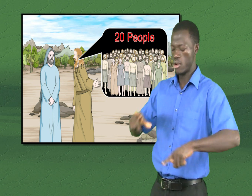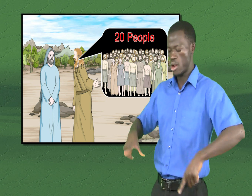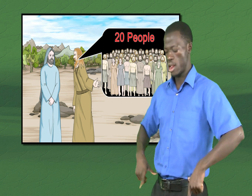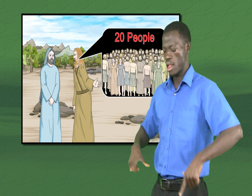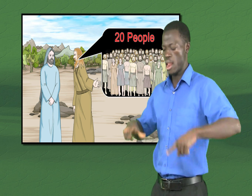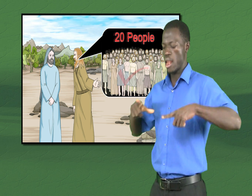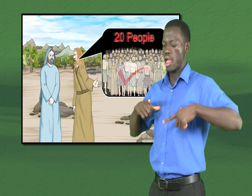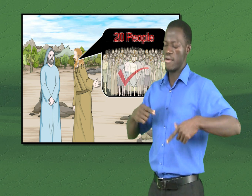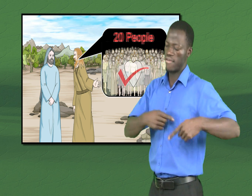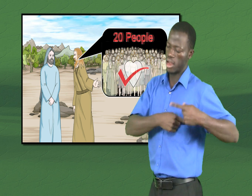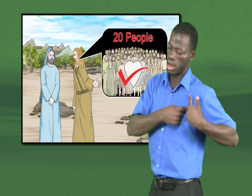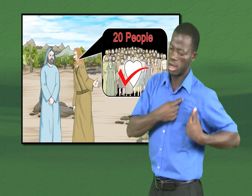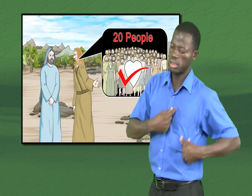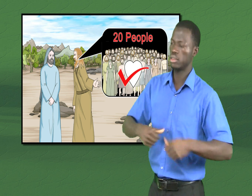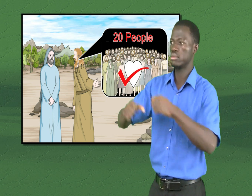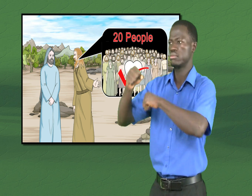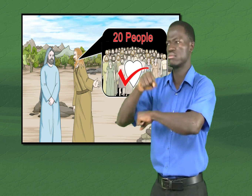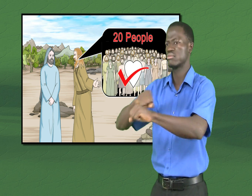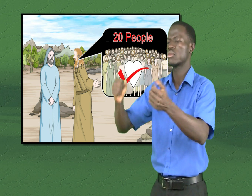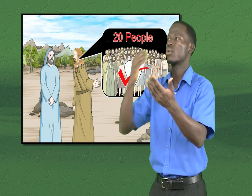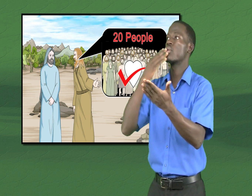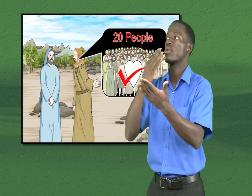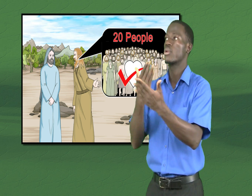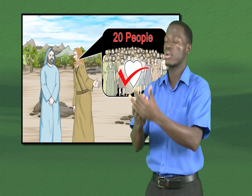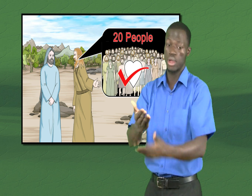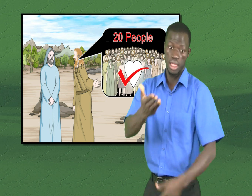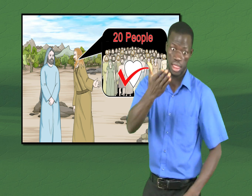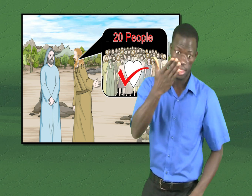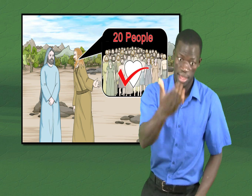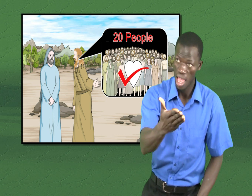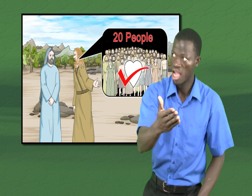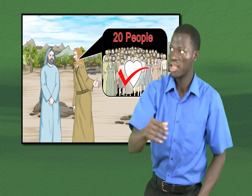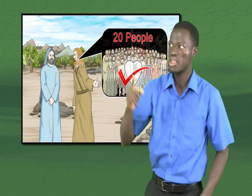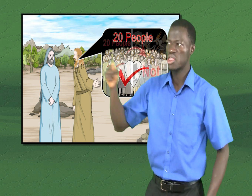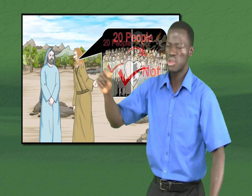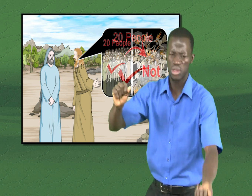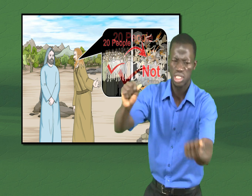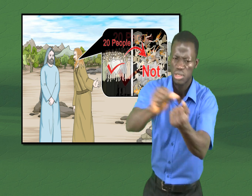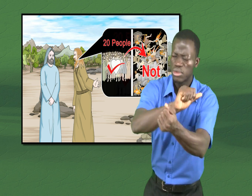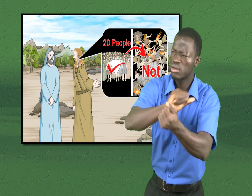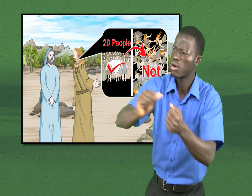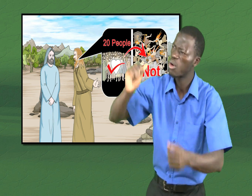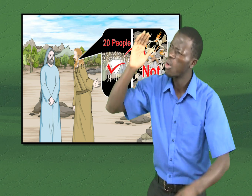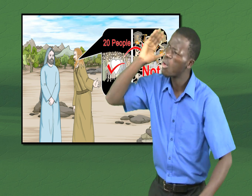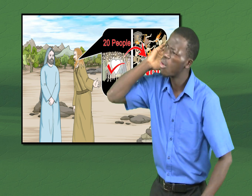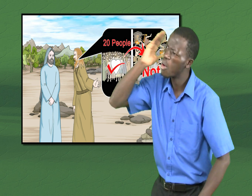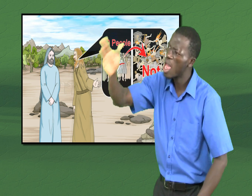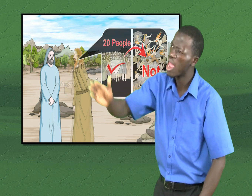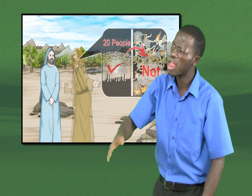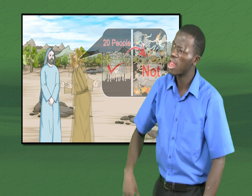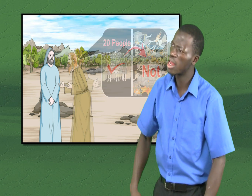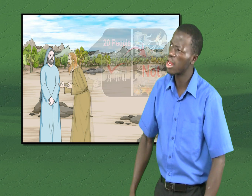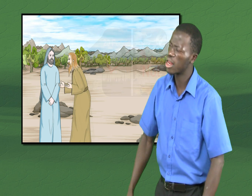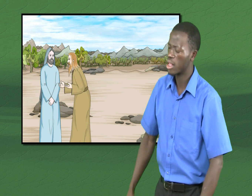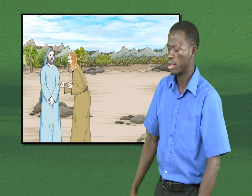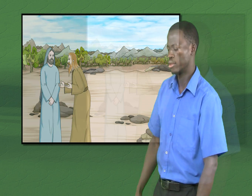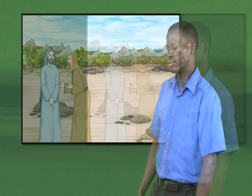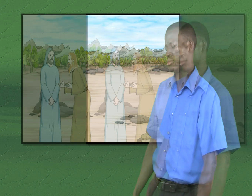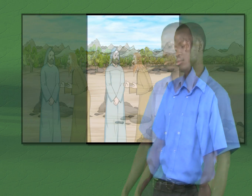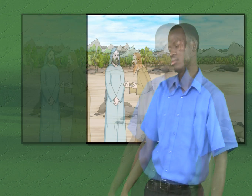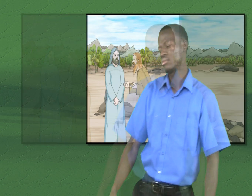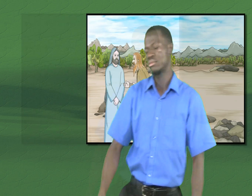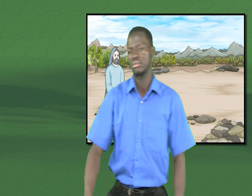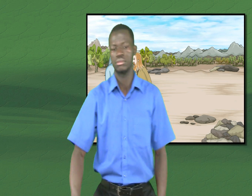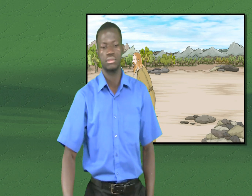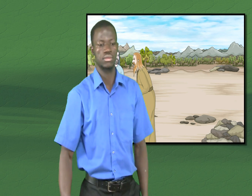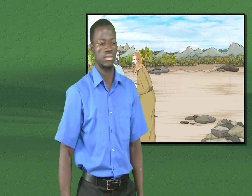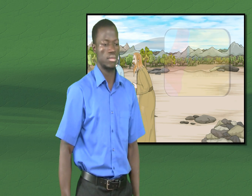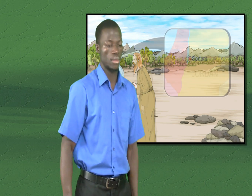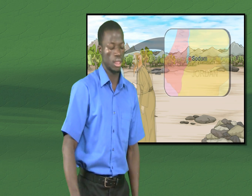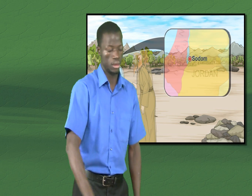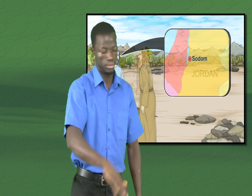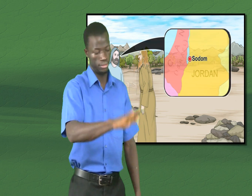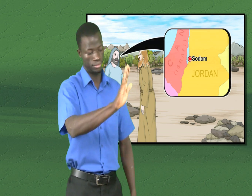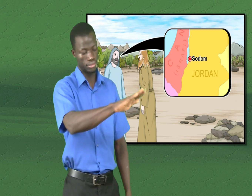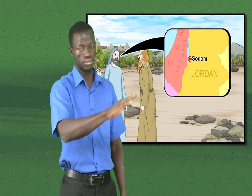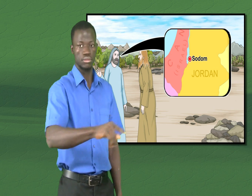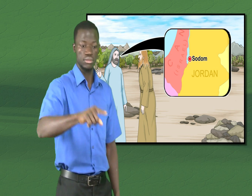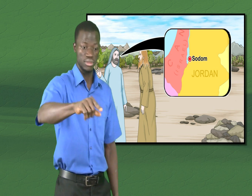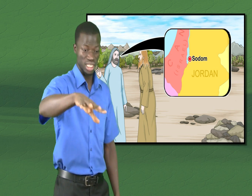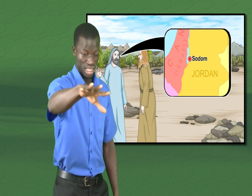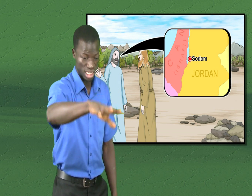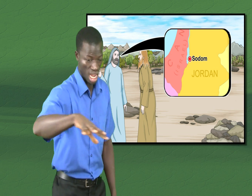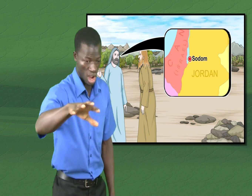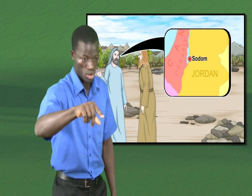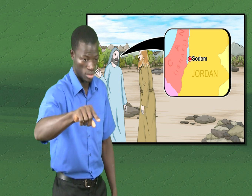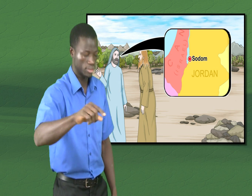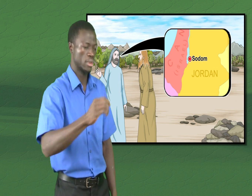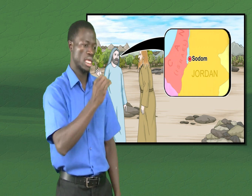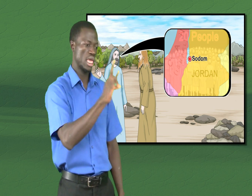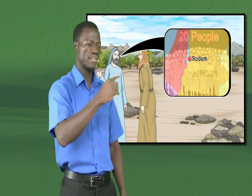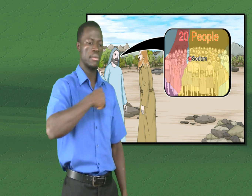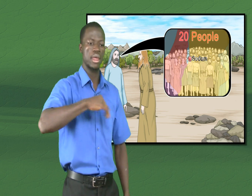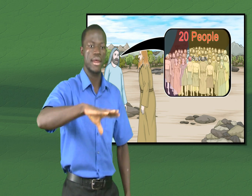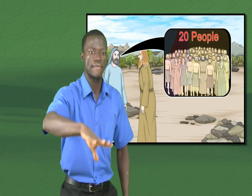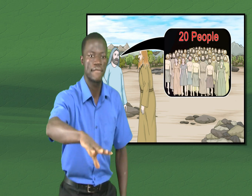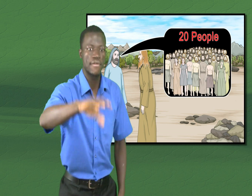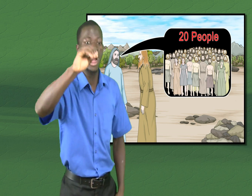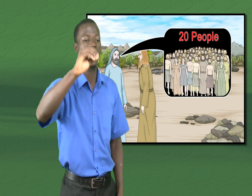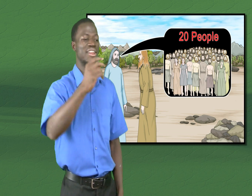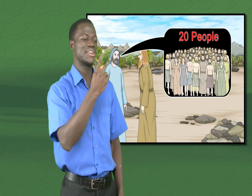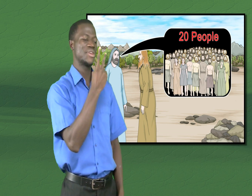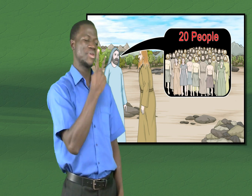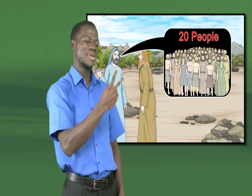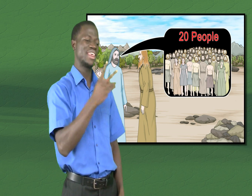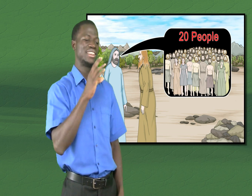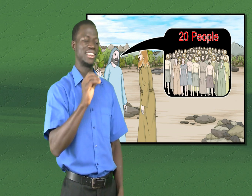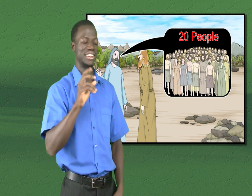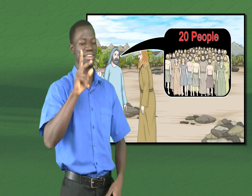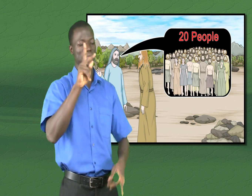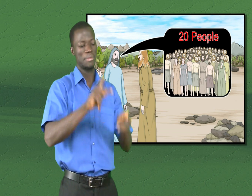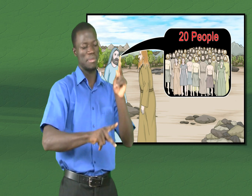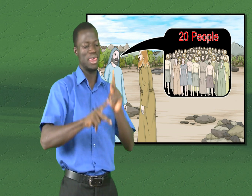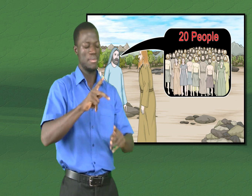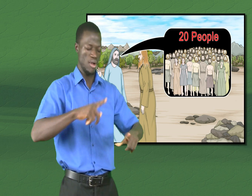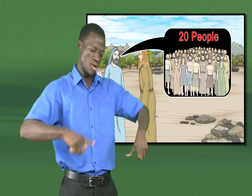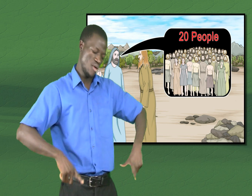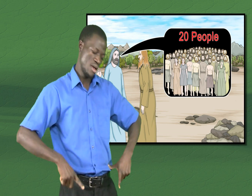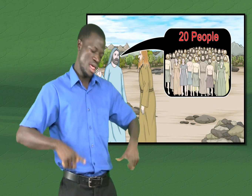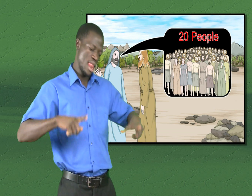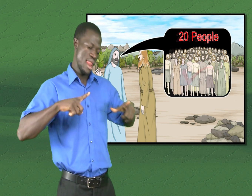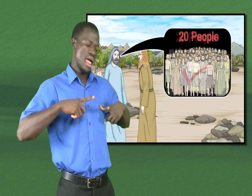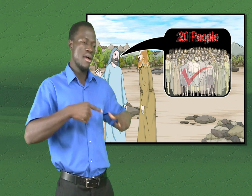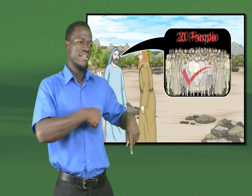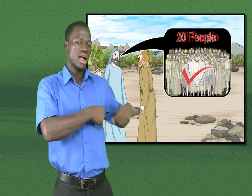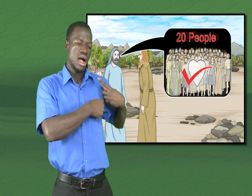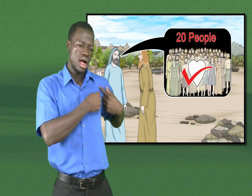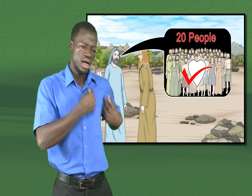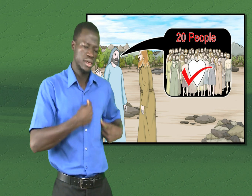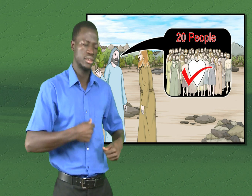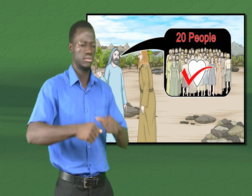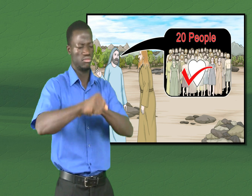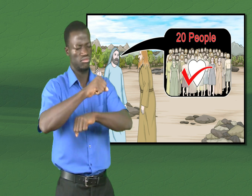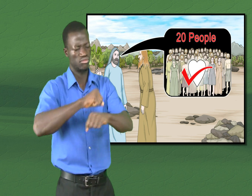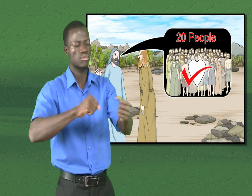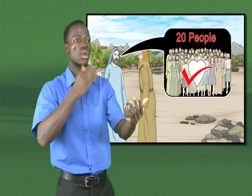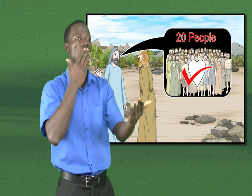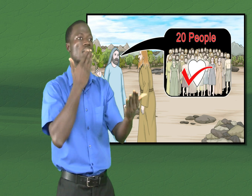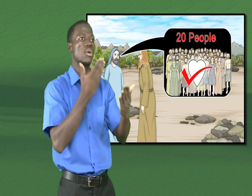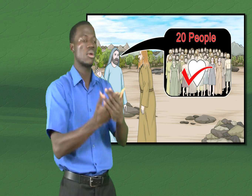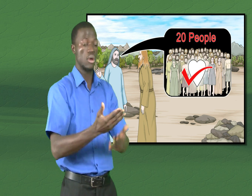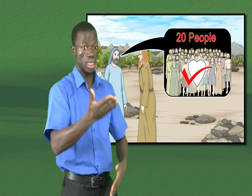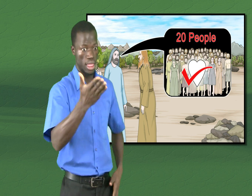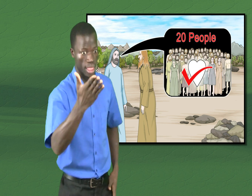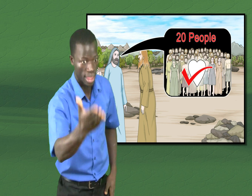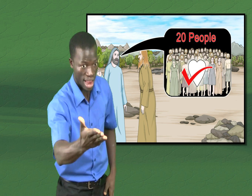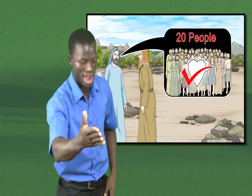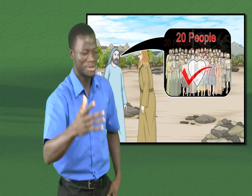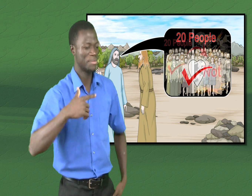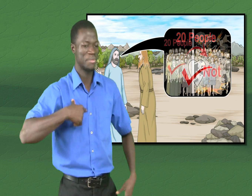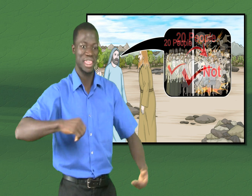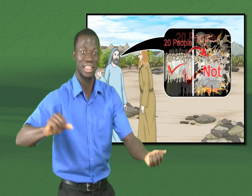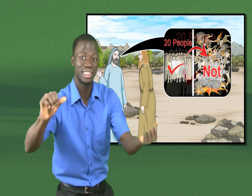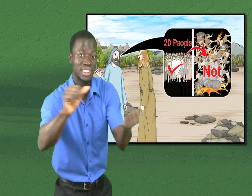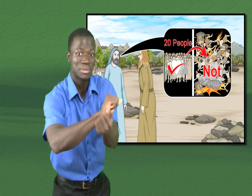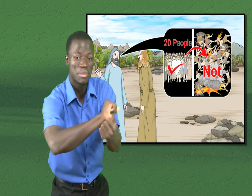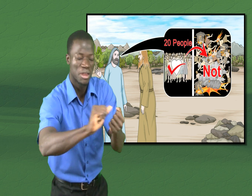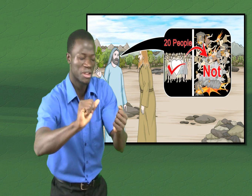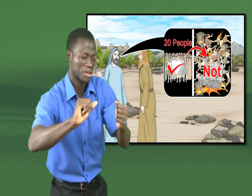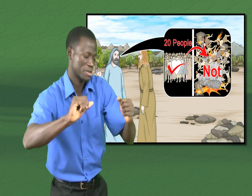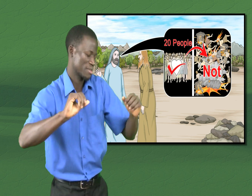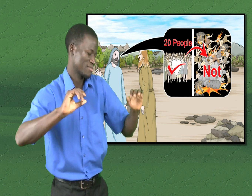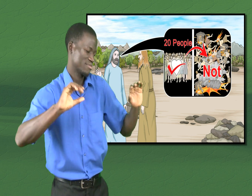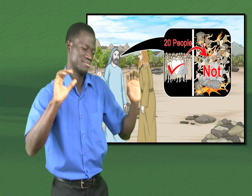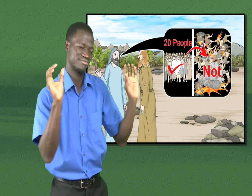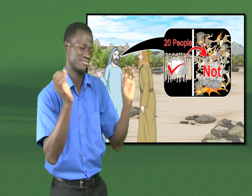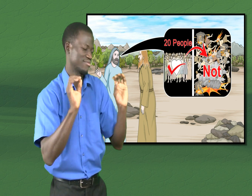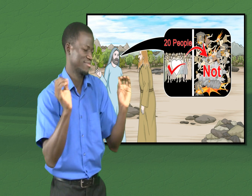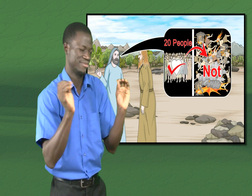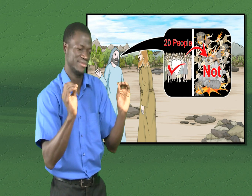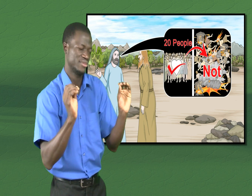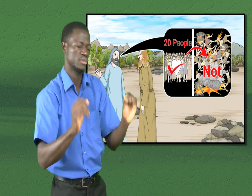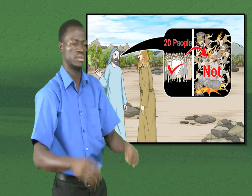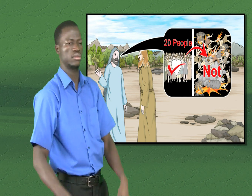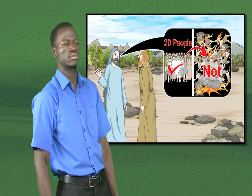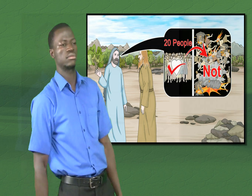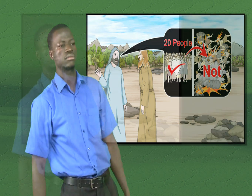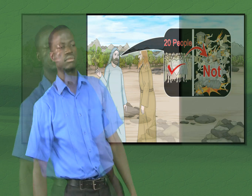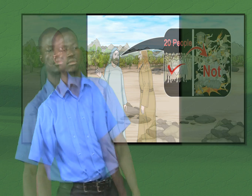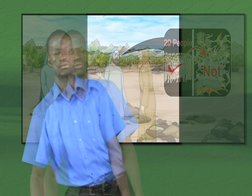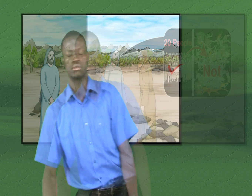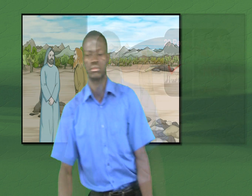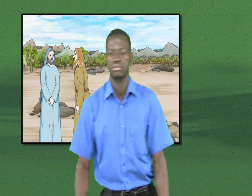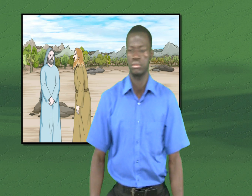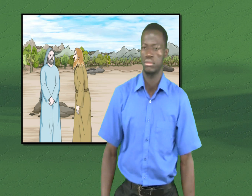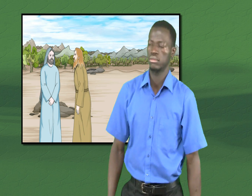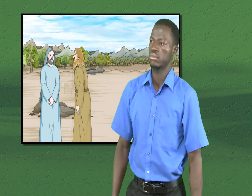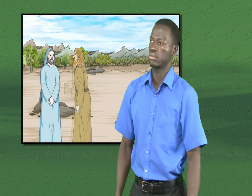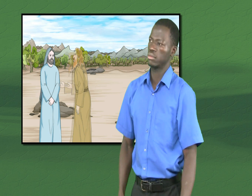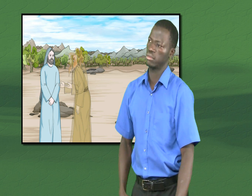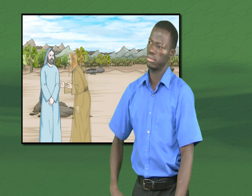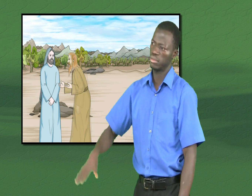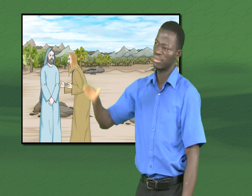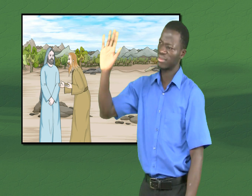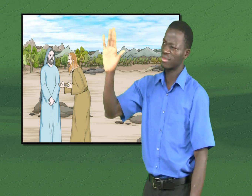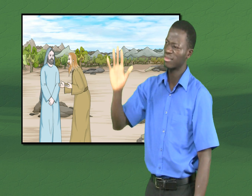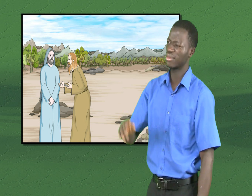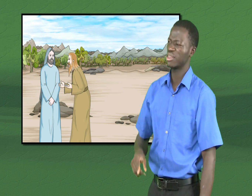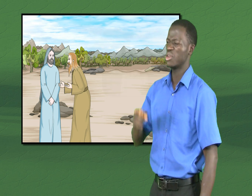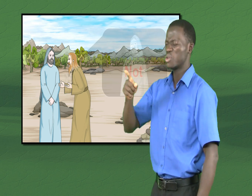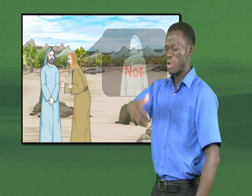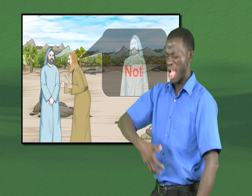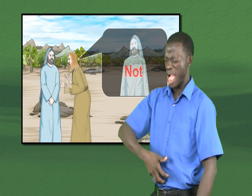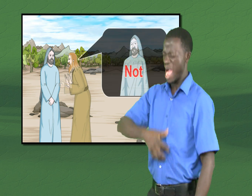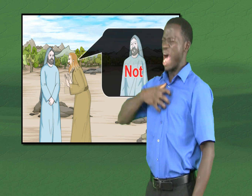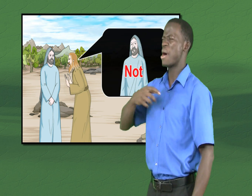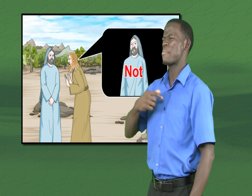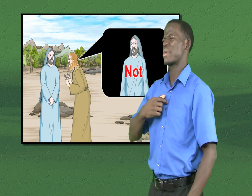He answered, “On account of the twenty, I will not destroy it.”